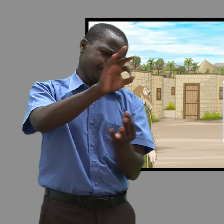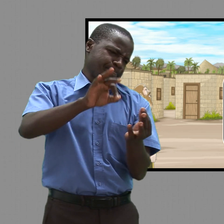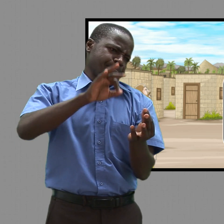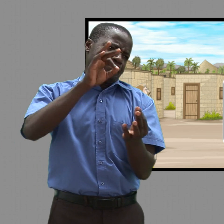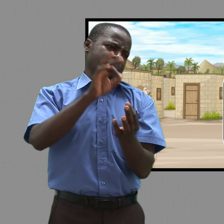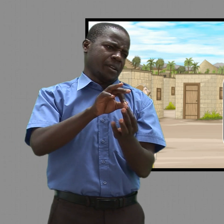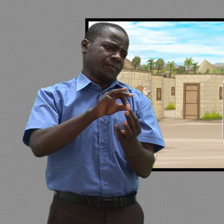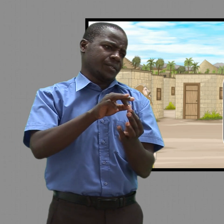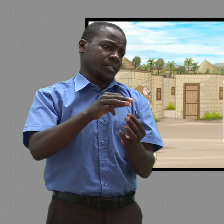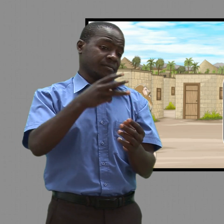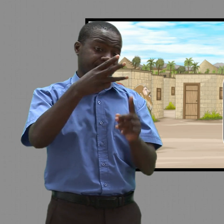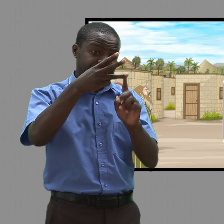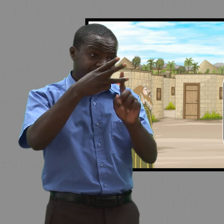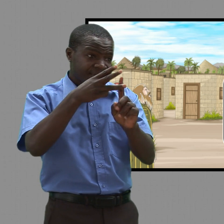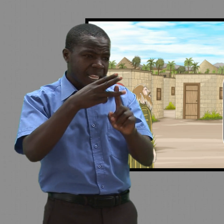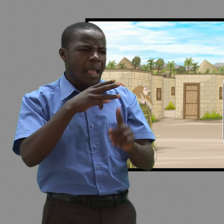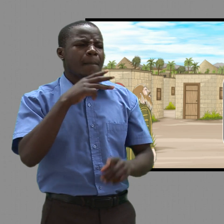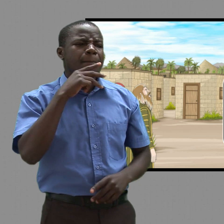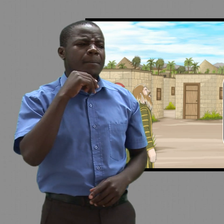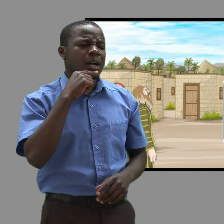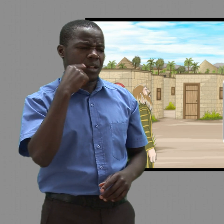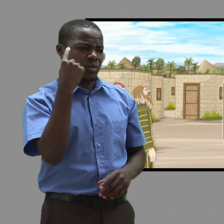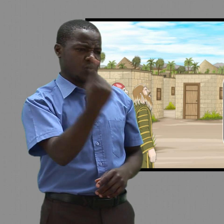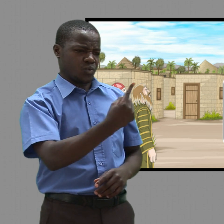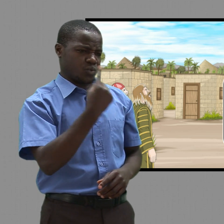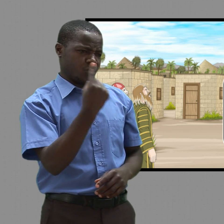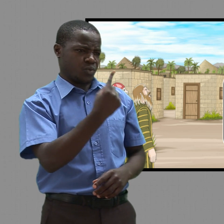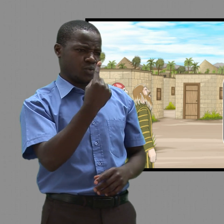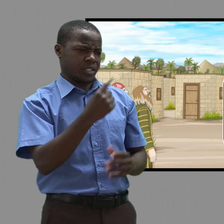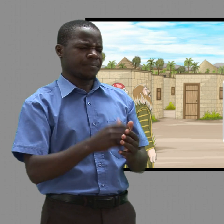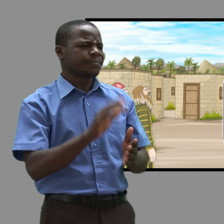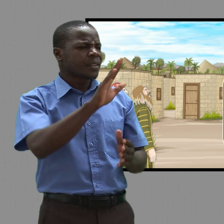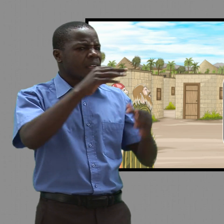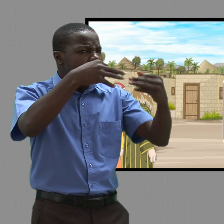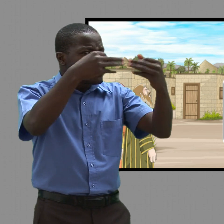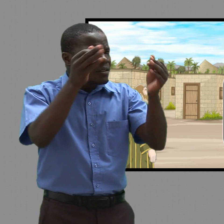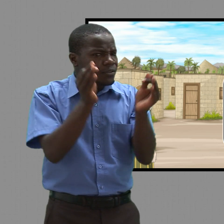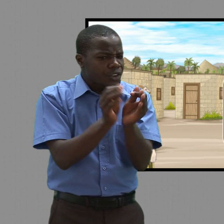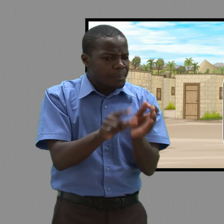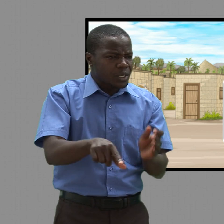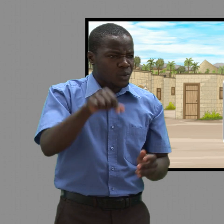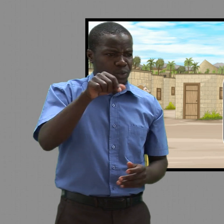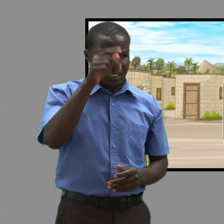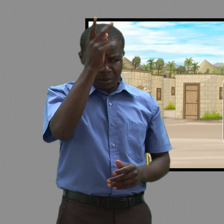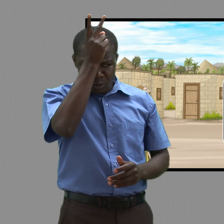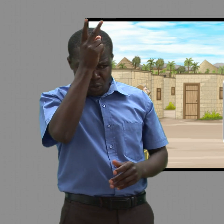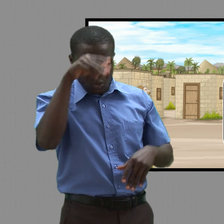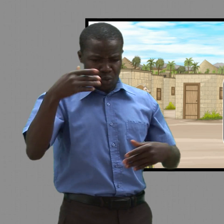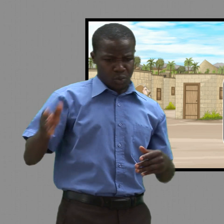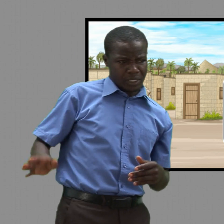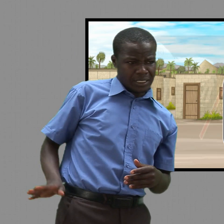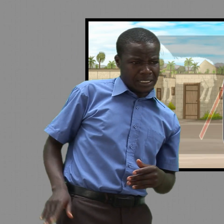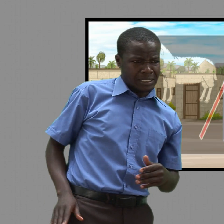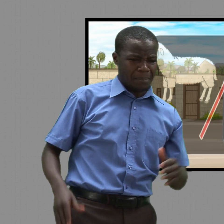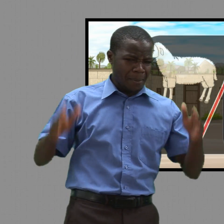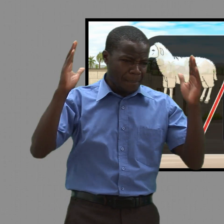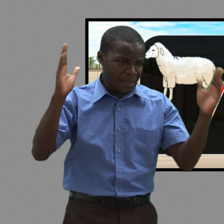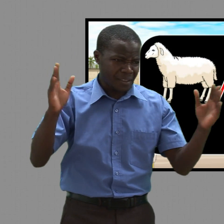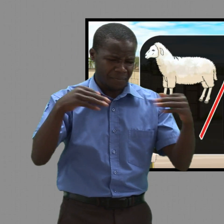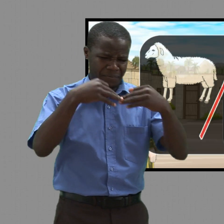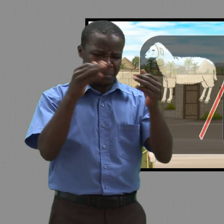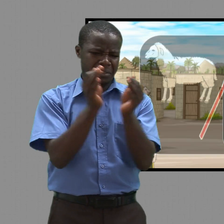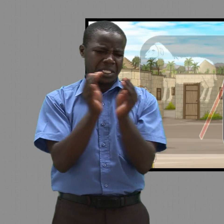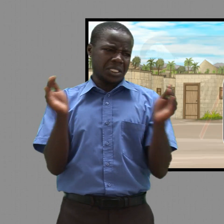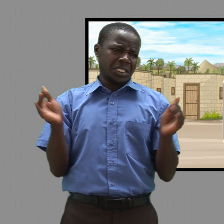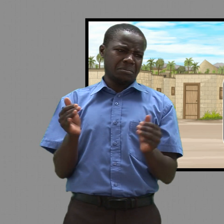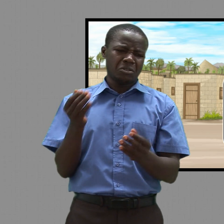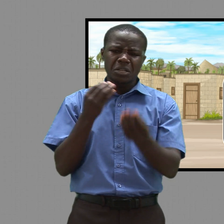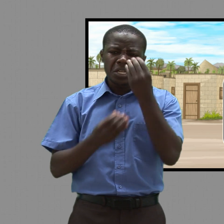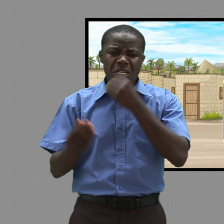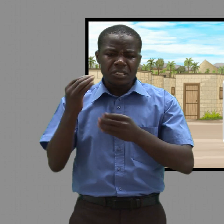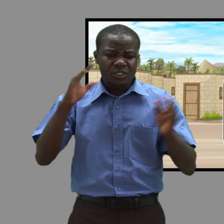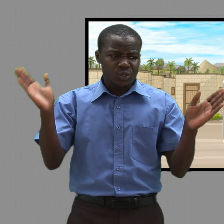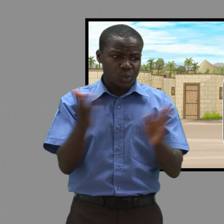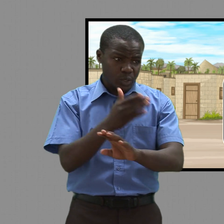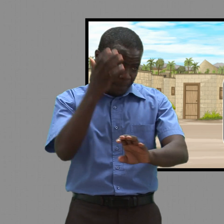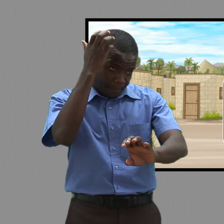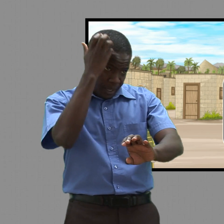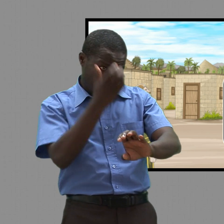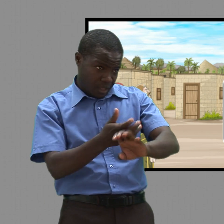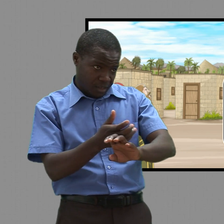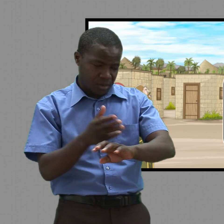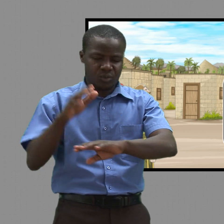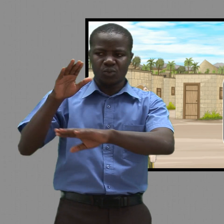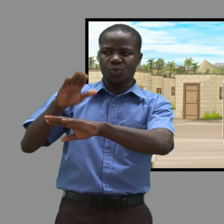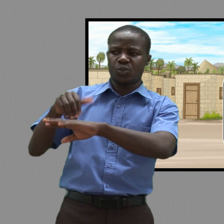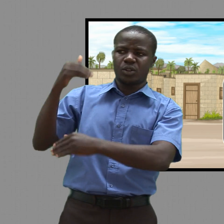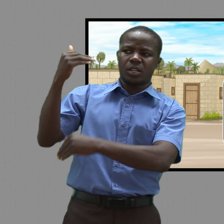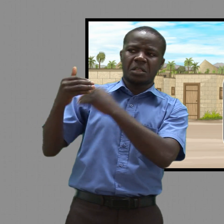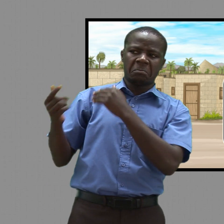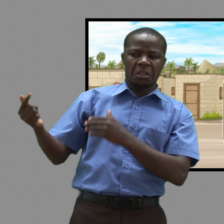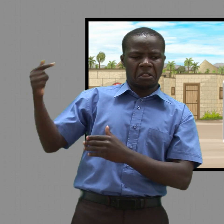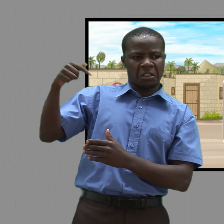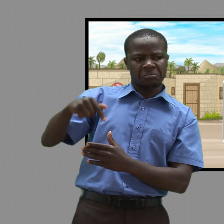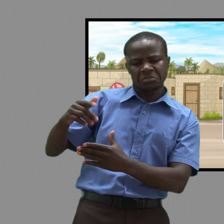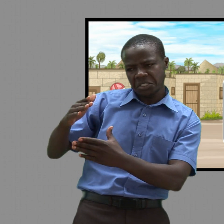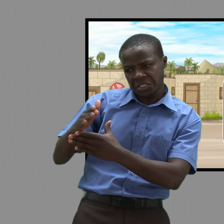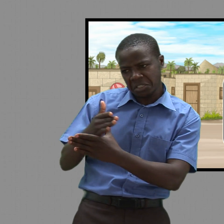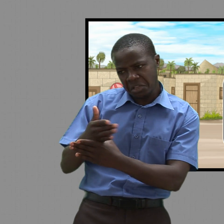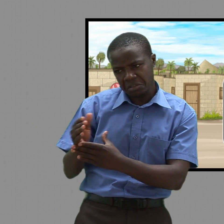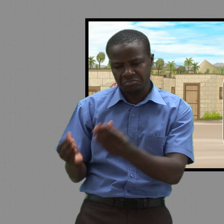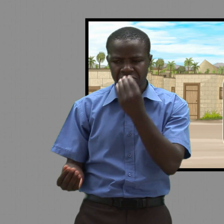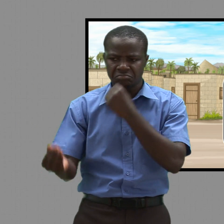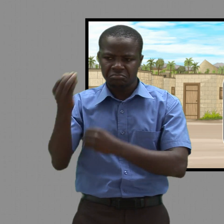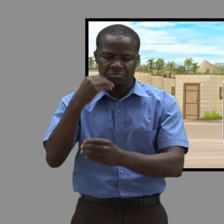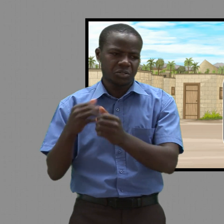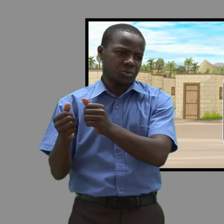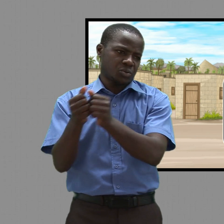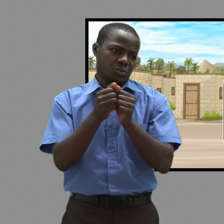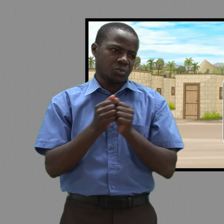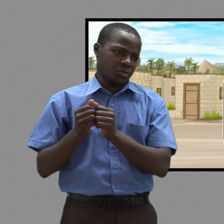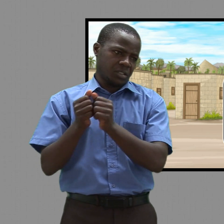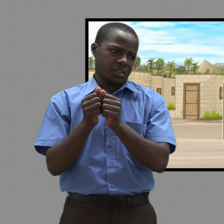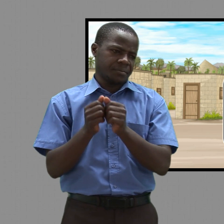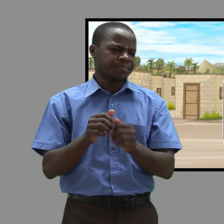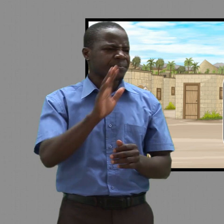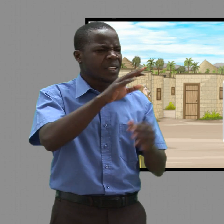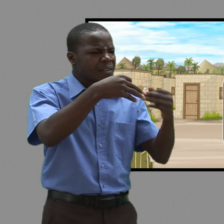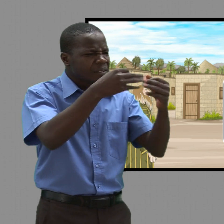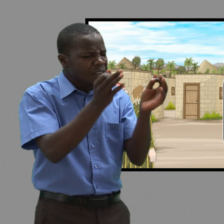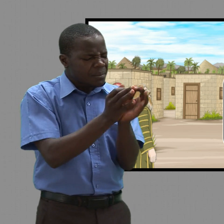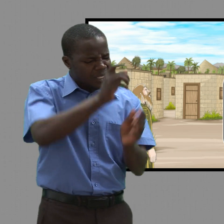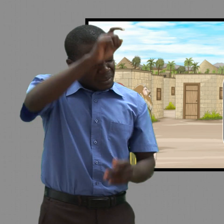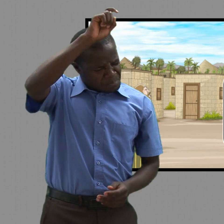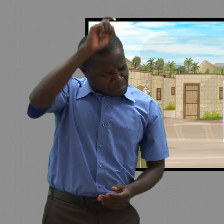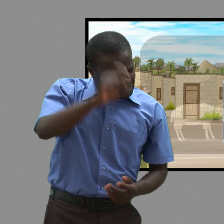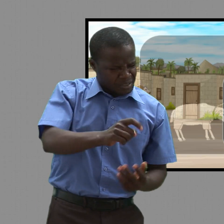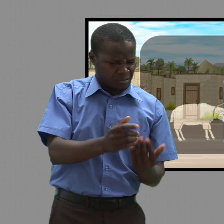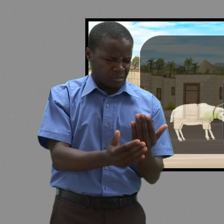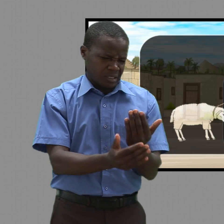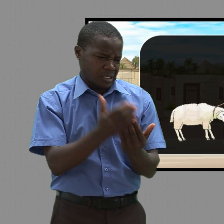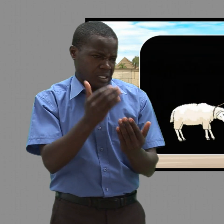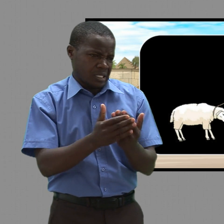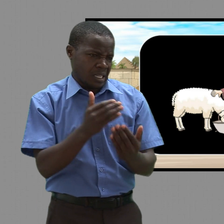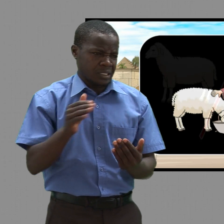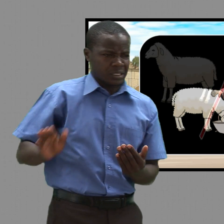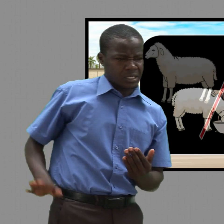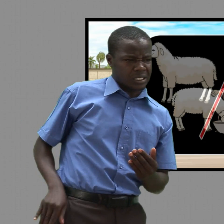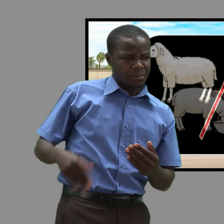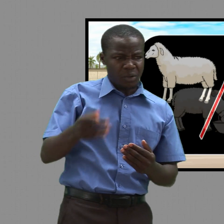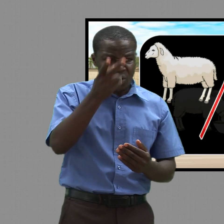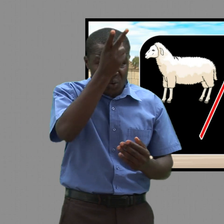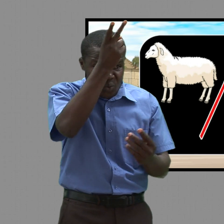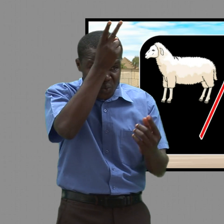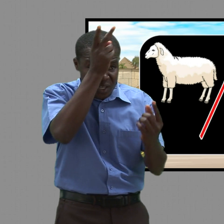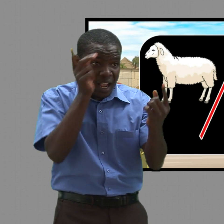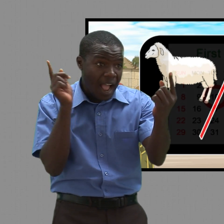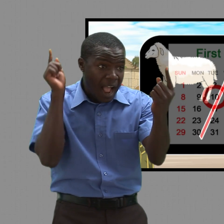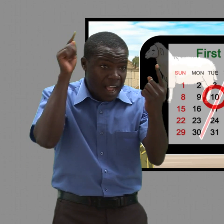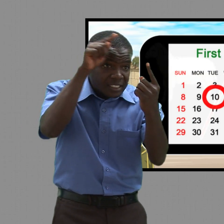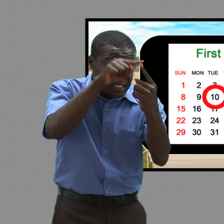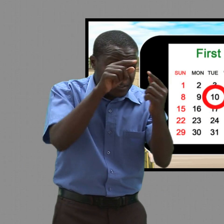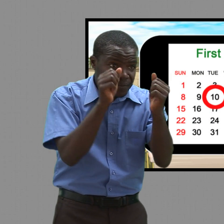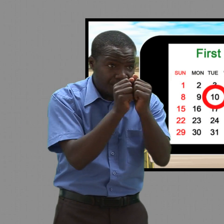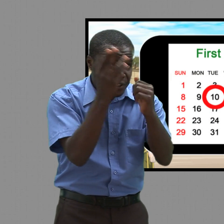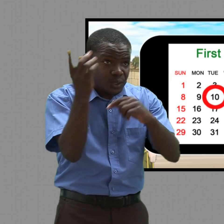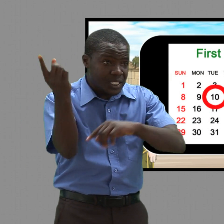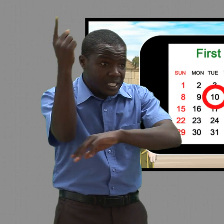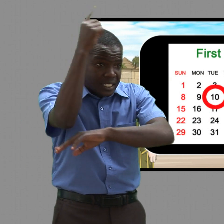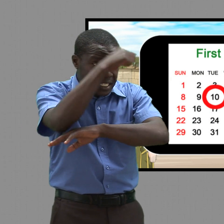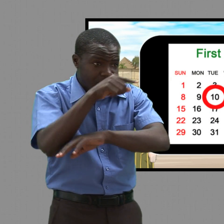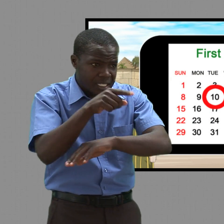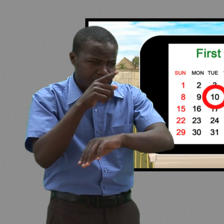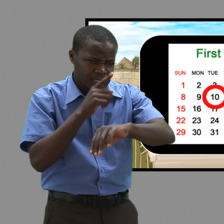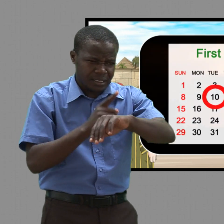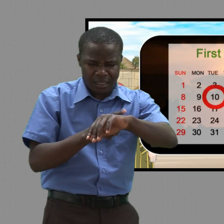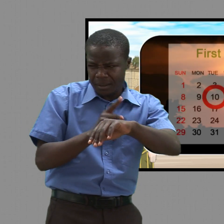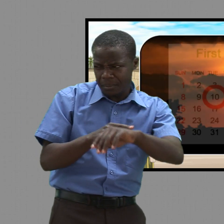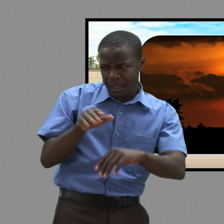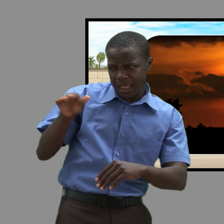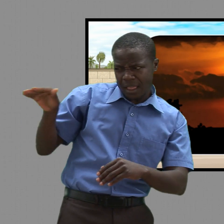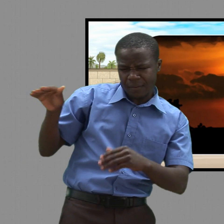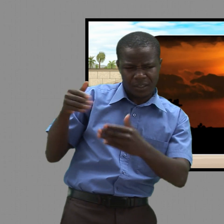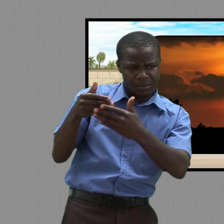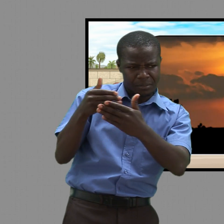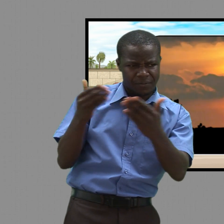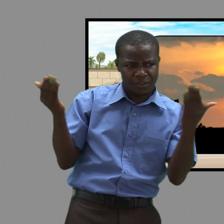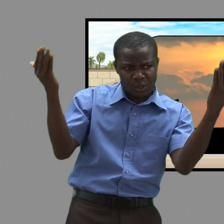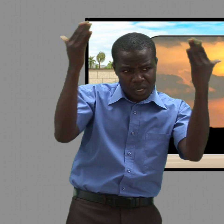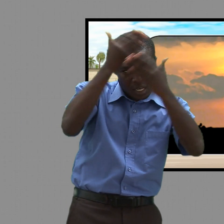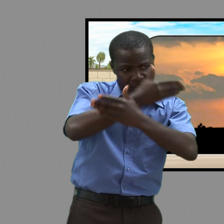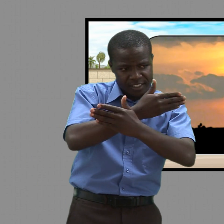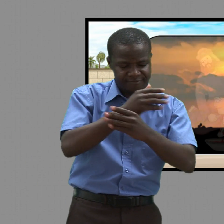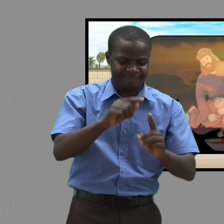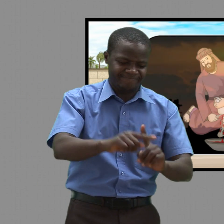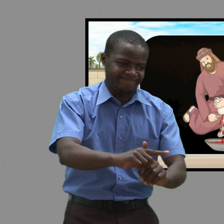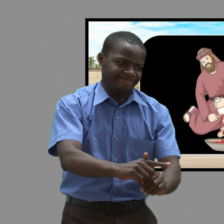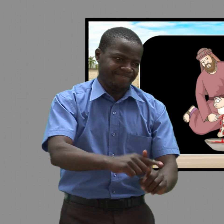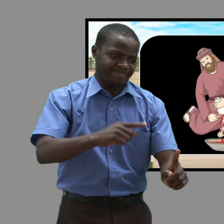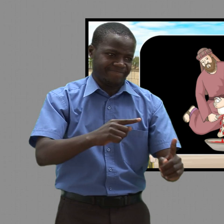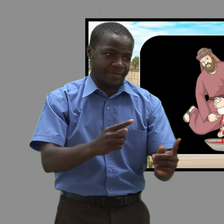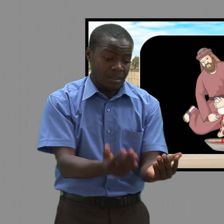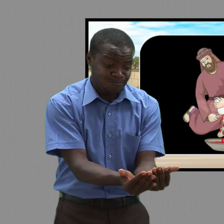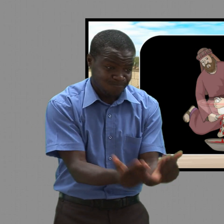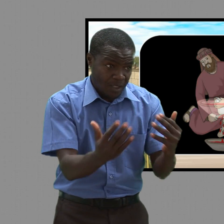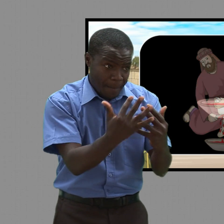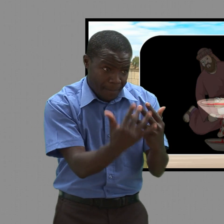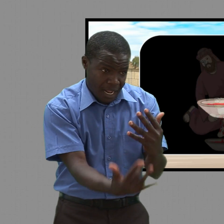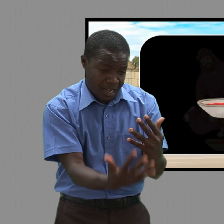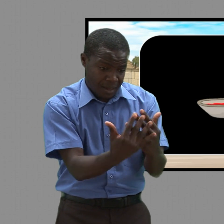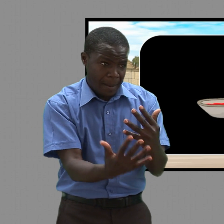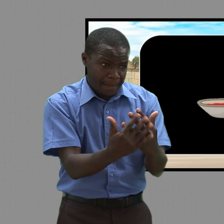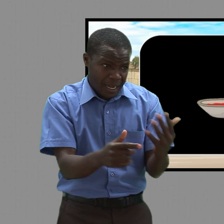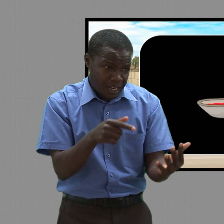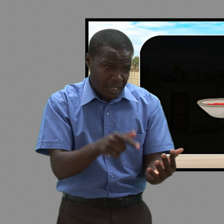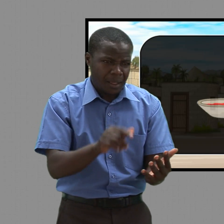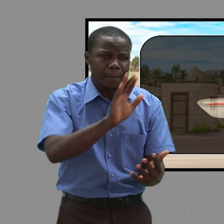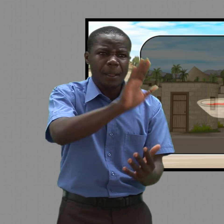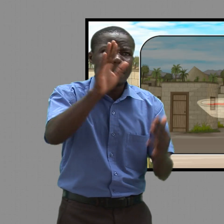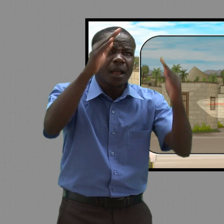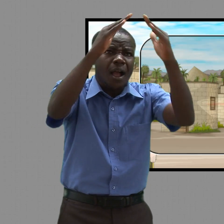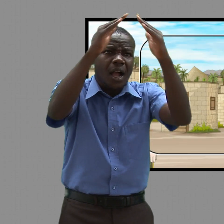You must keep it until the fourteenth day of the month, when the whole assembly of the congregation of Israel will slaughter the animals at twilight.